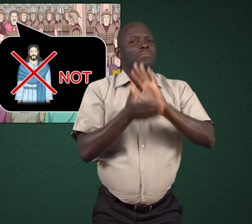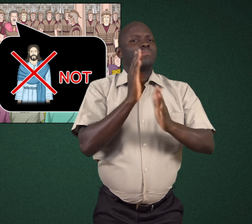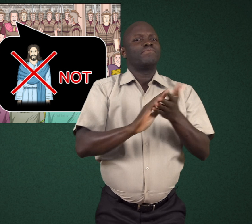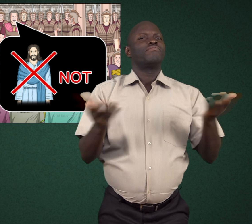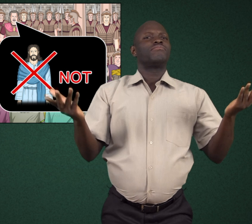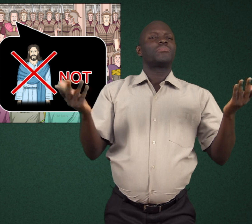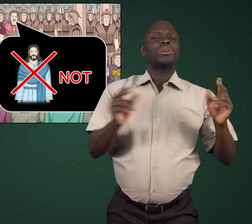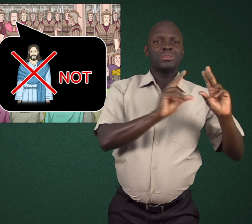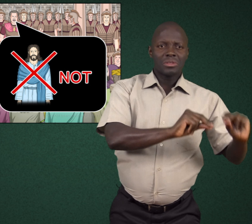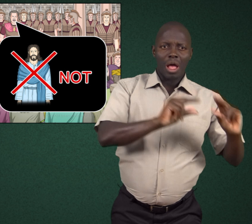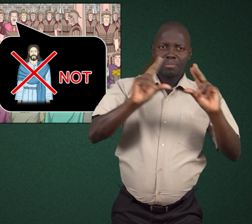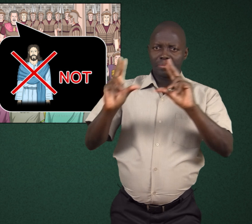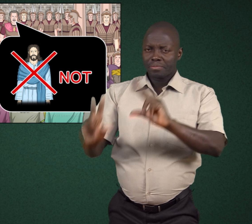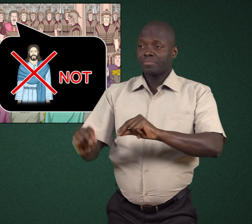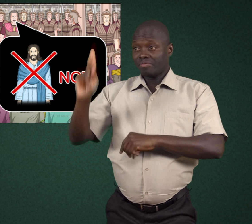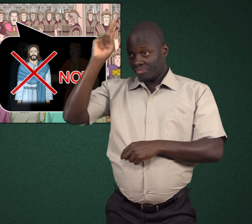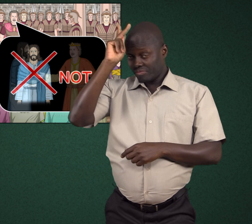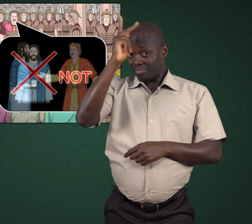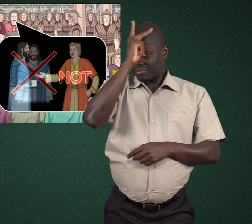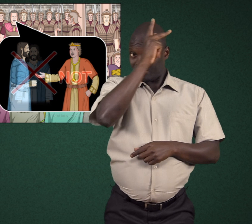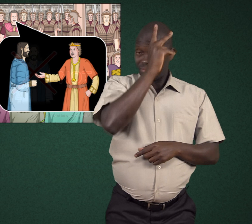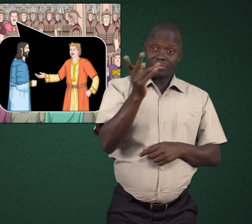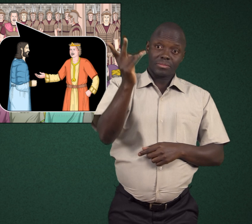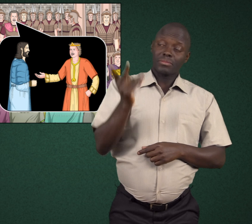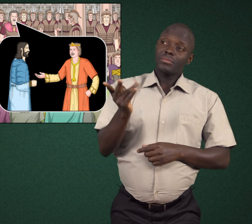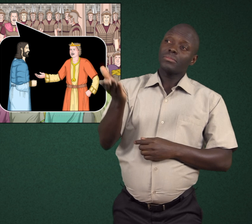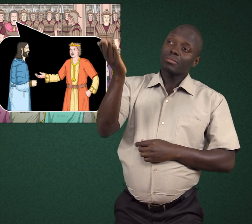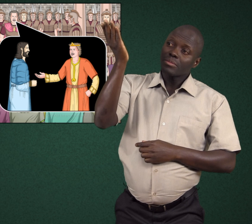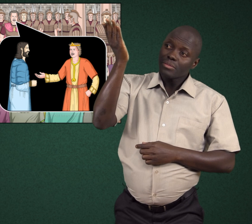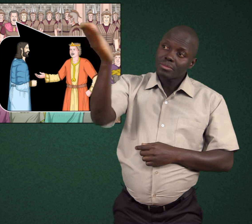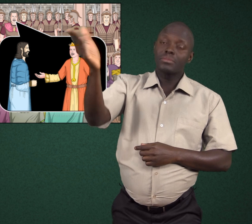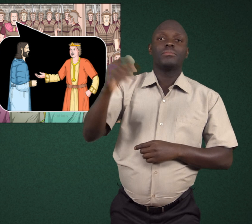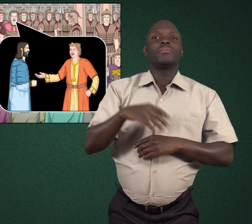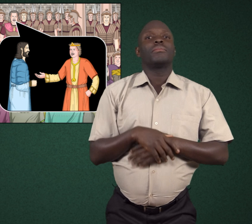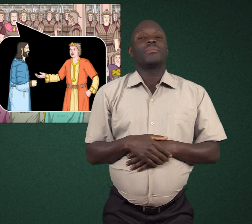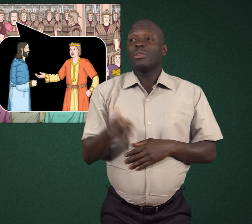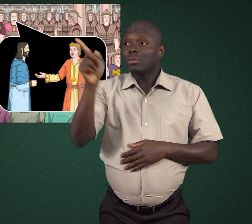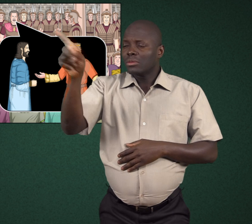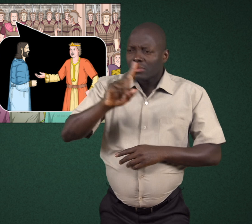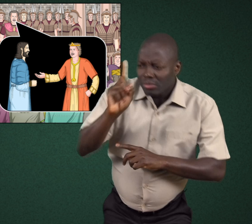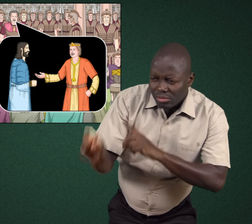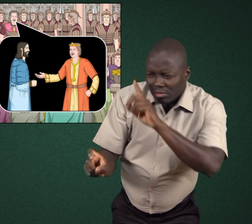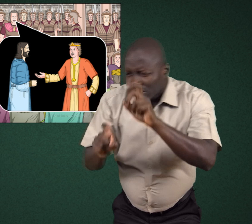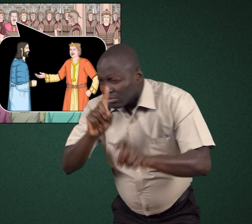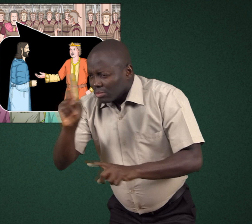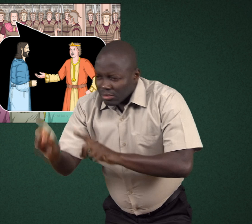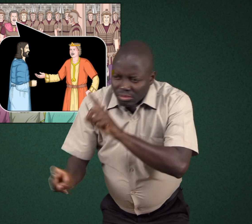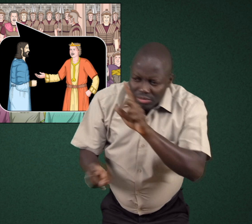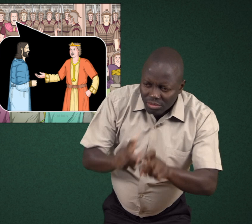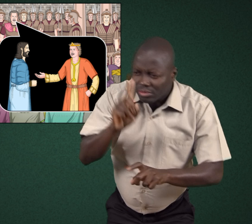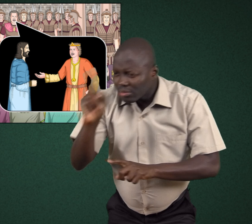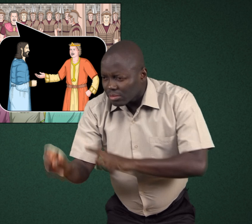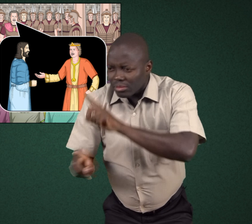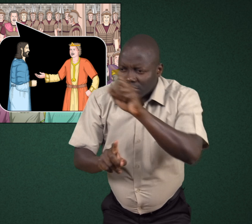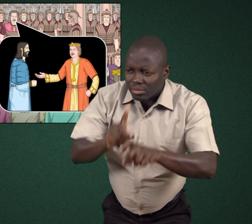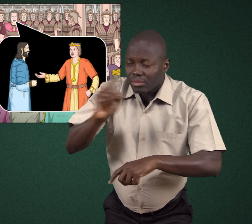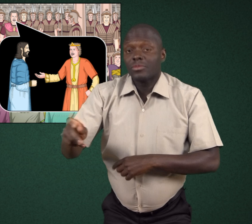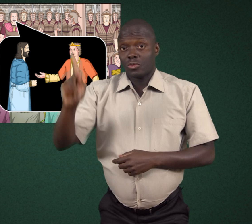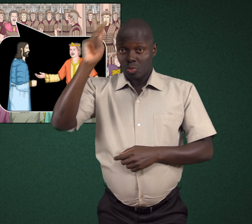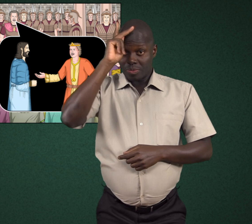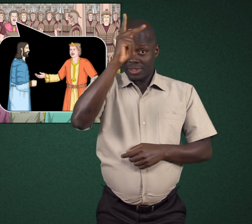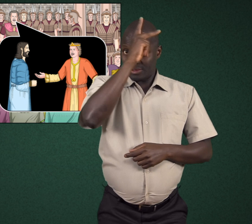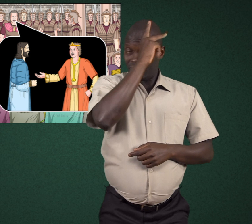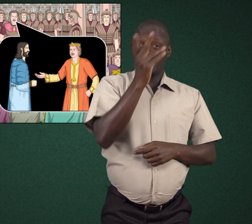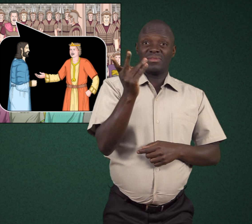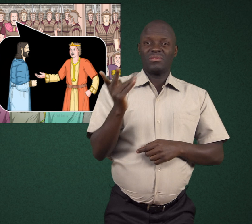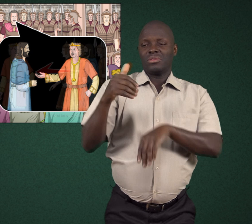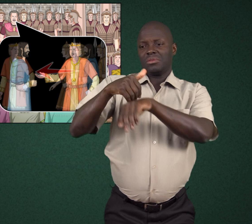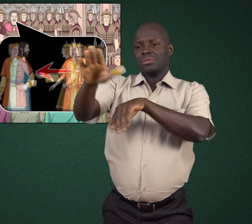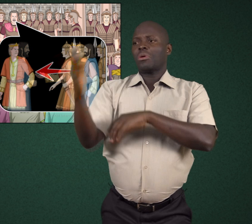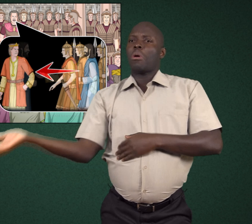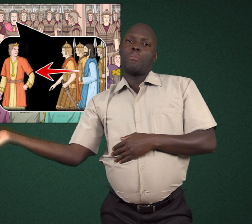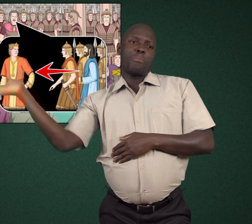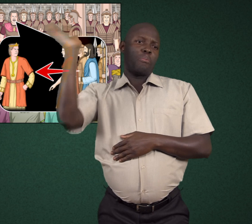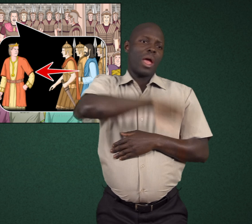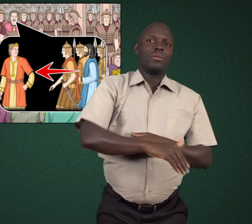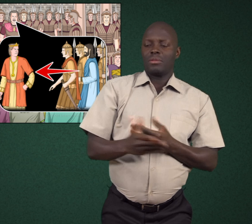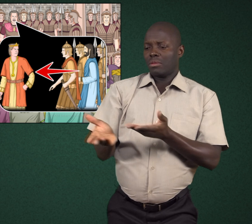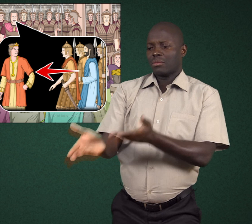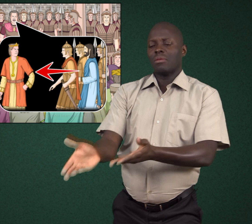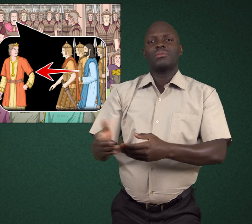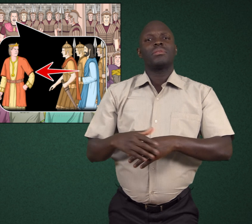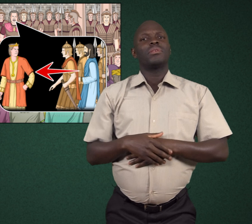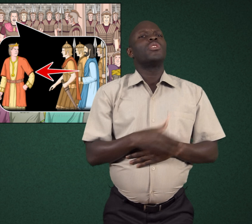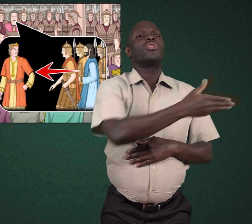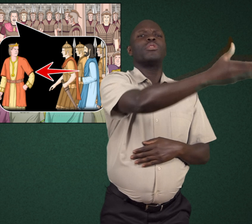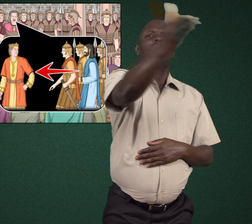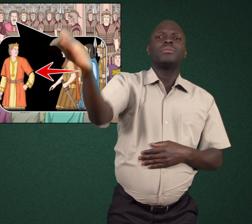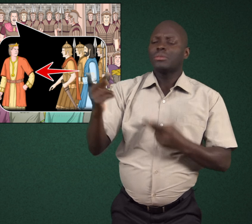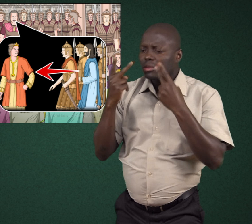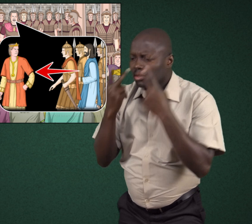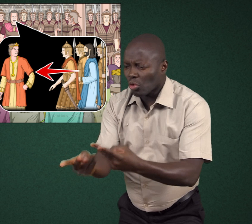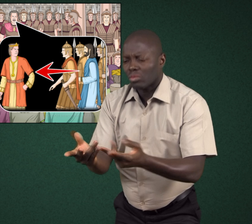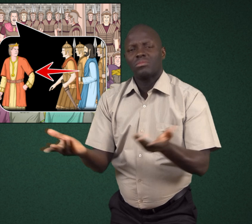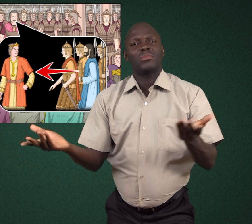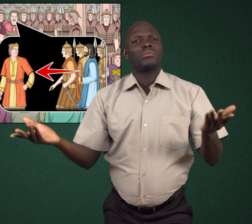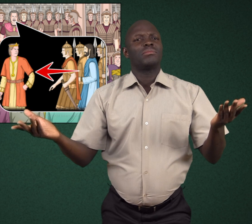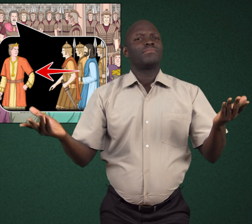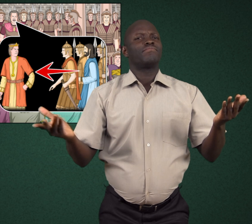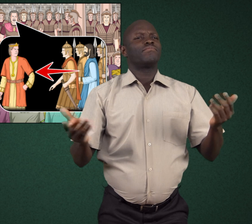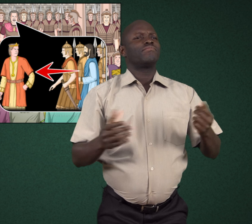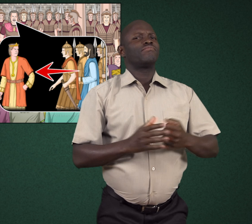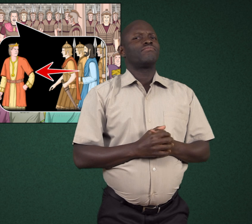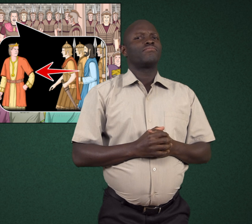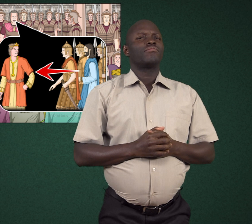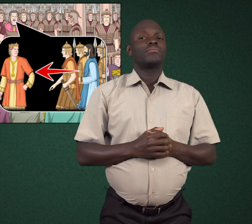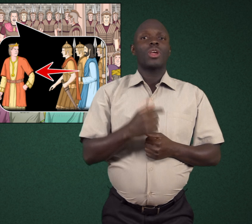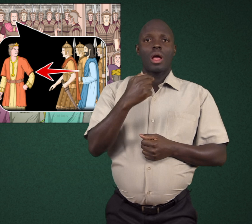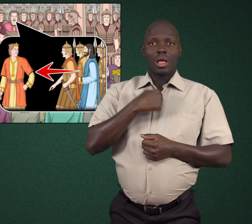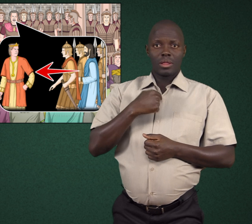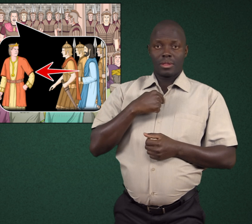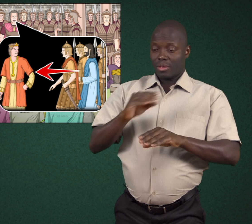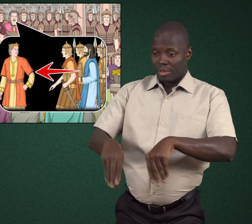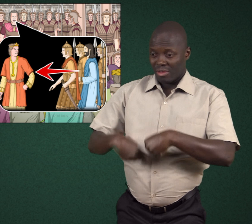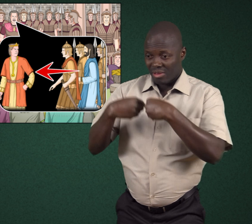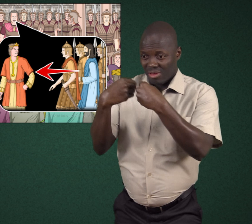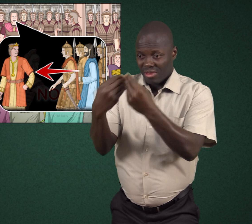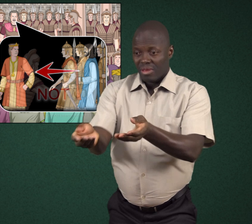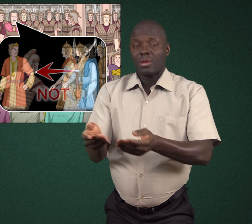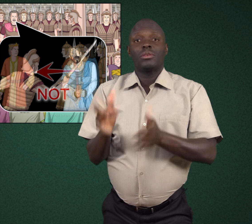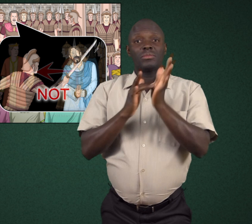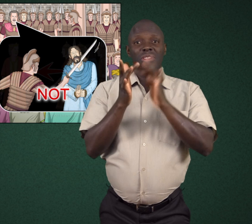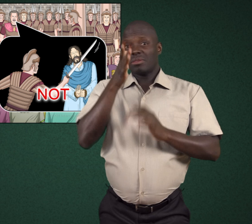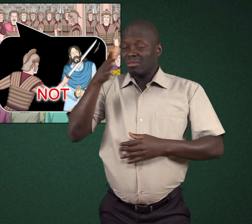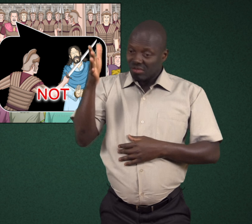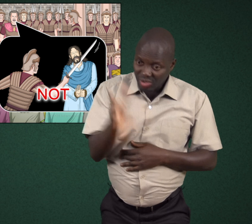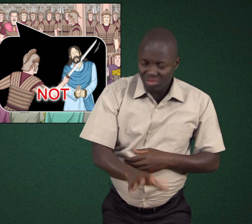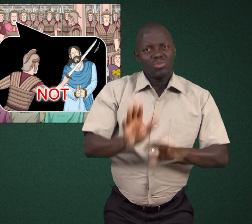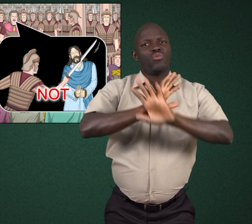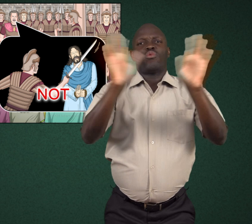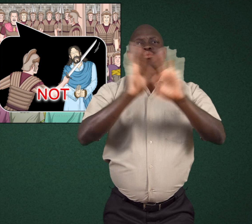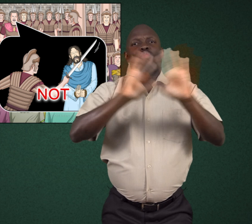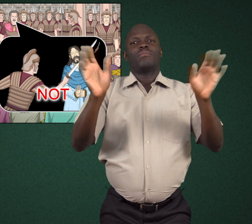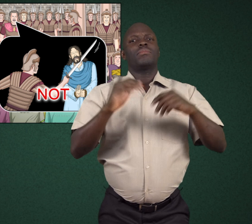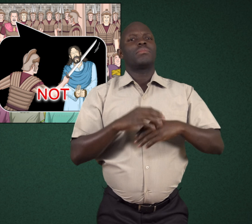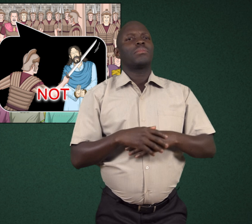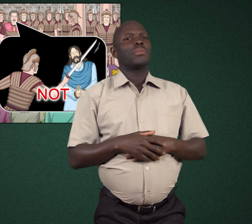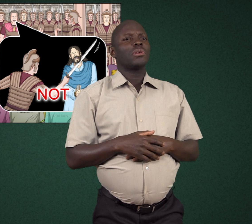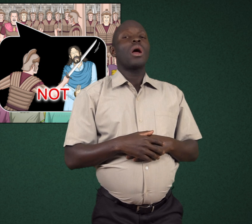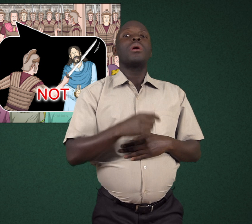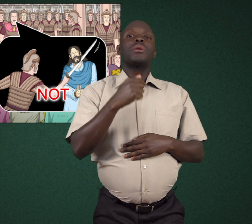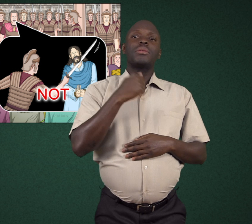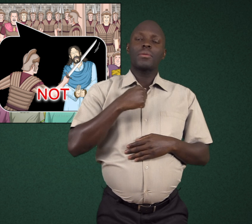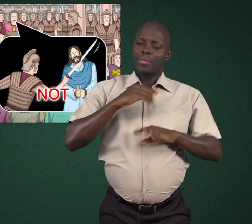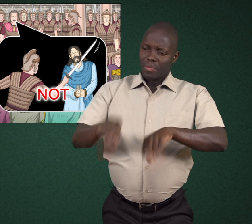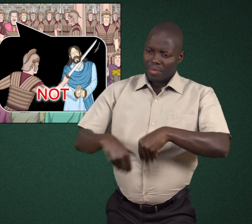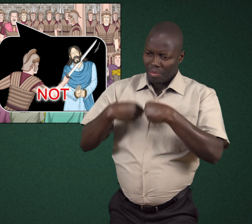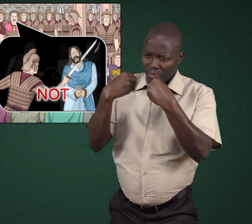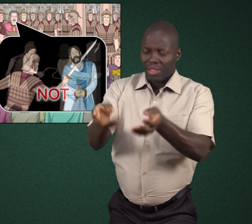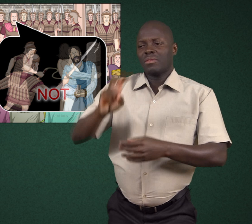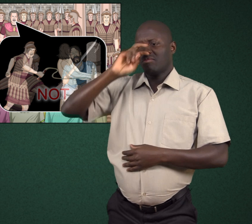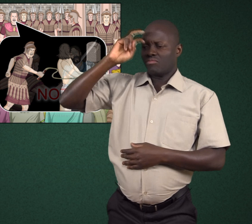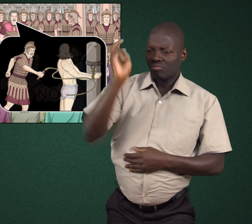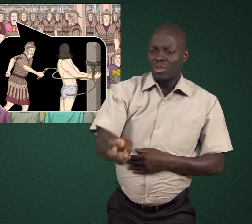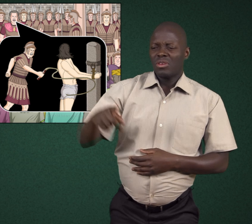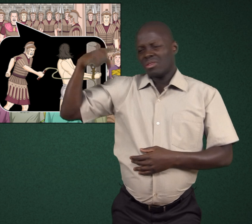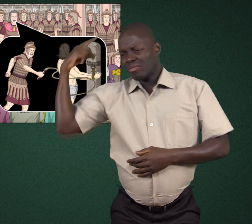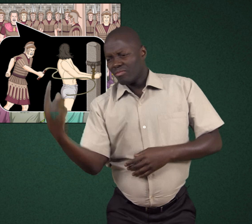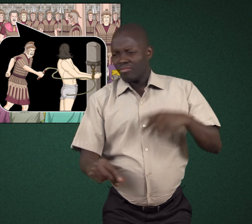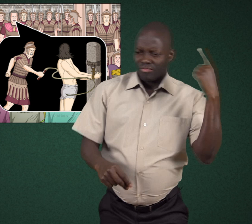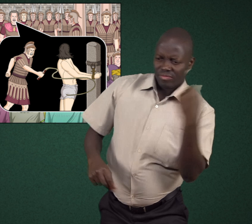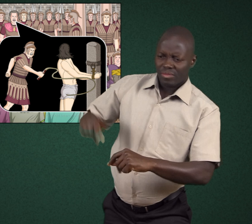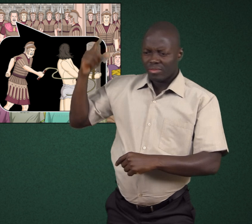Neither has Herod, for he sent Him back to us. As you can see, He has done nothing deserving of death.